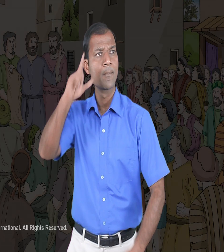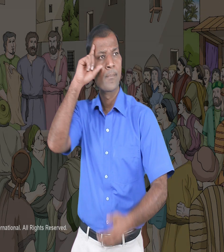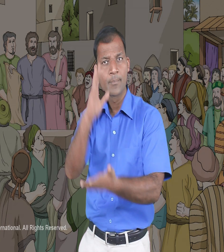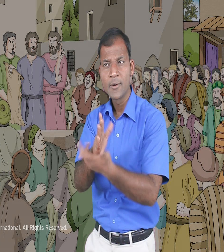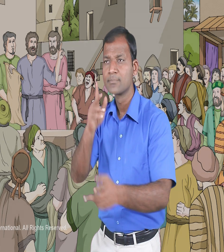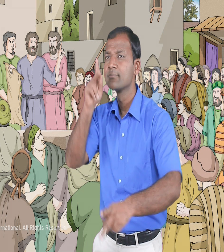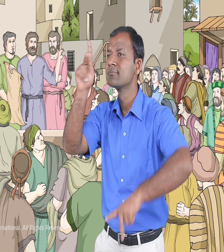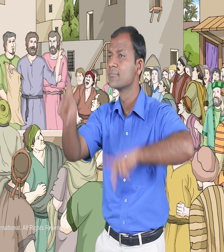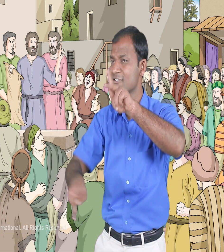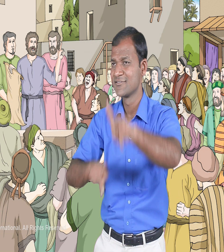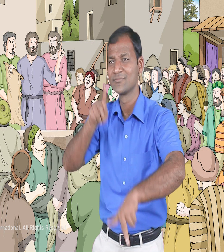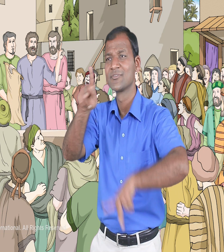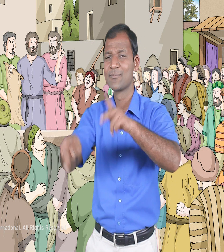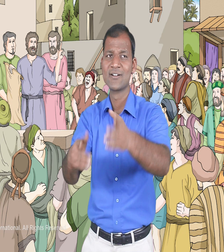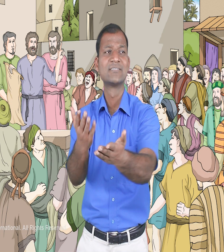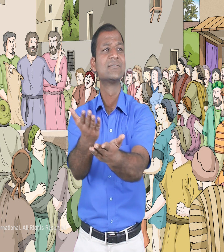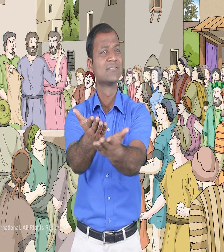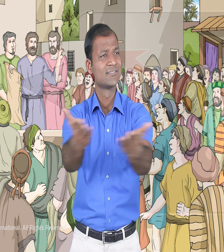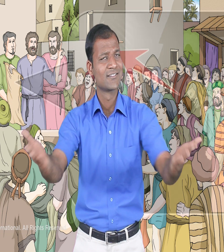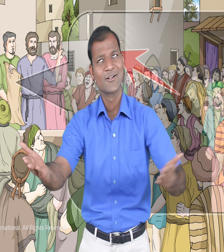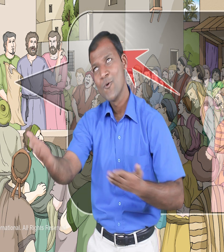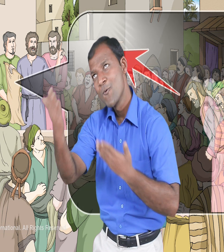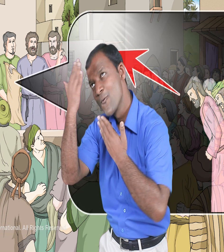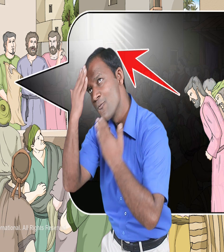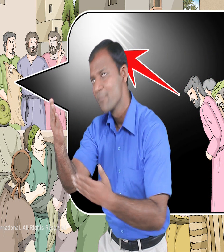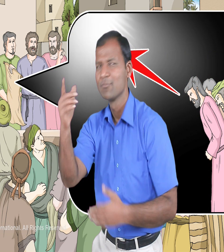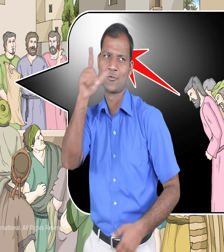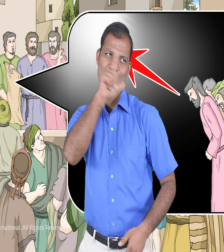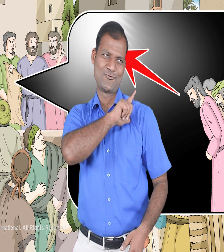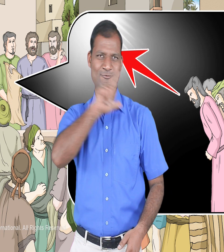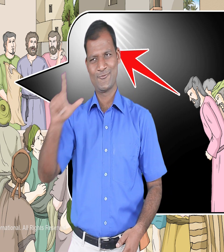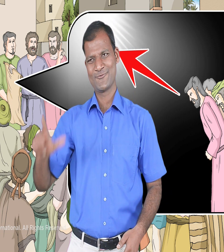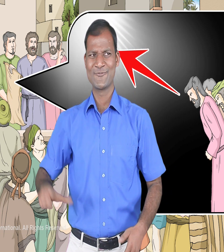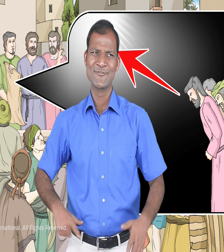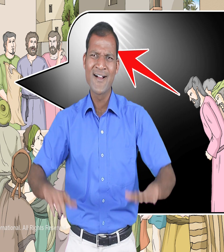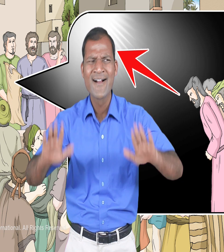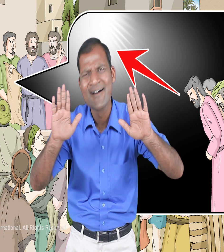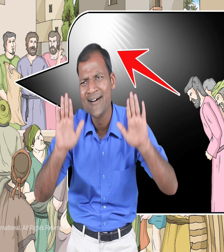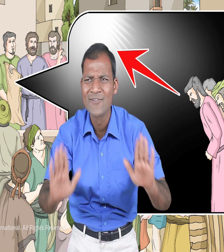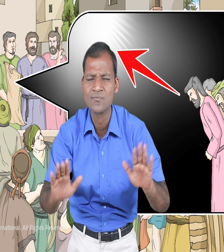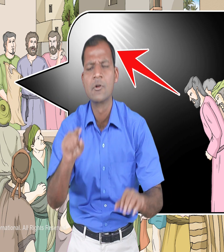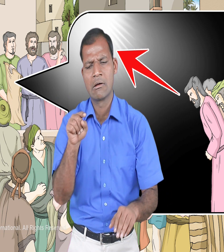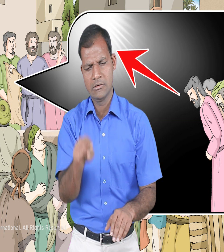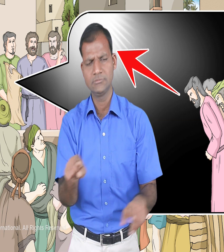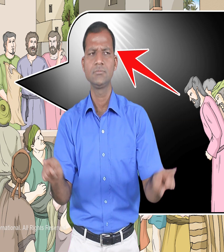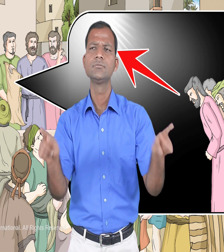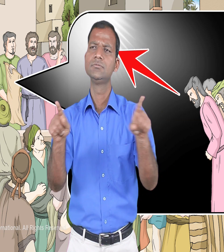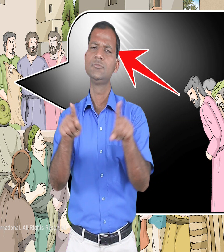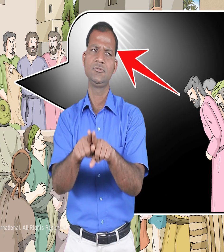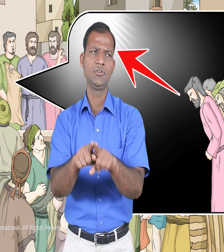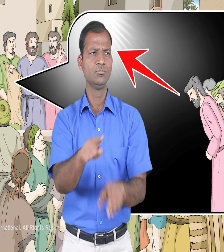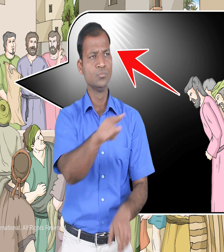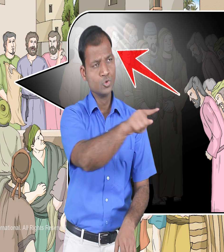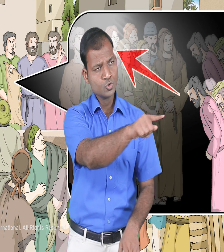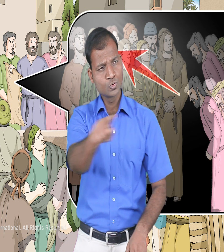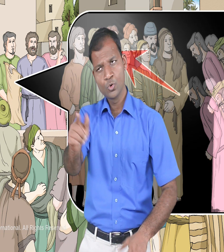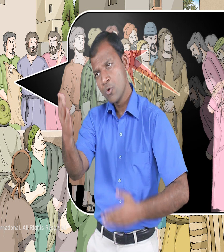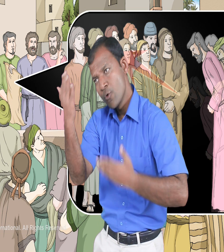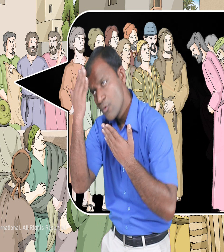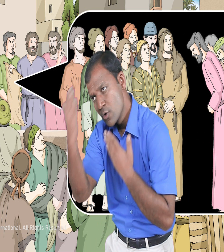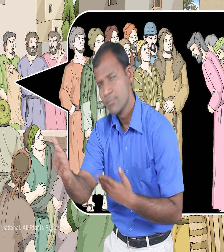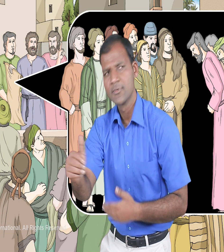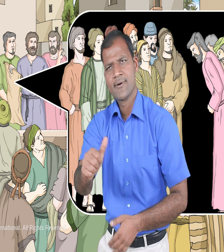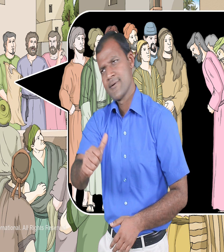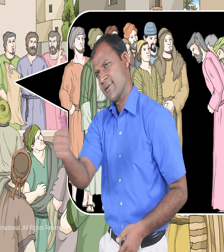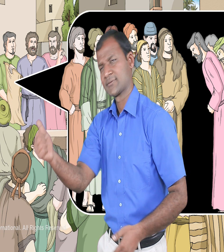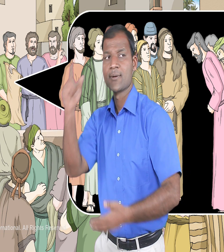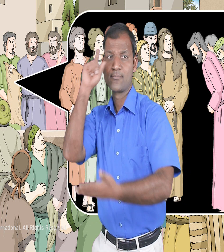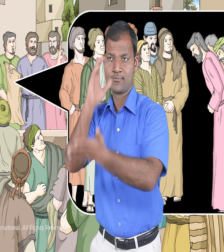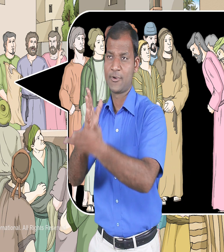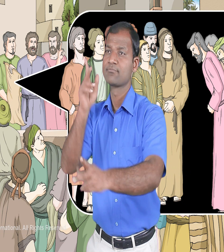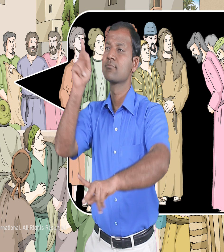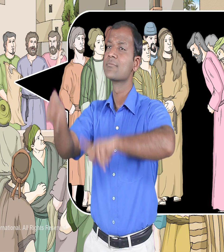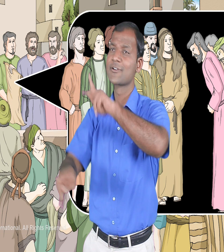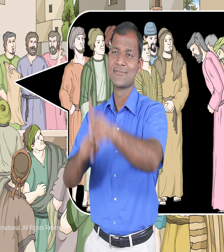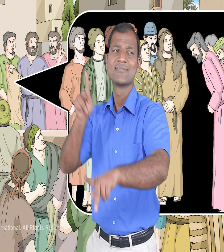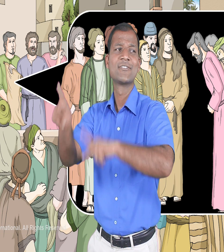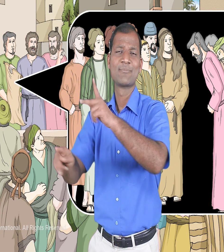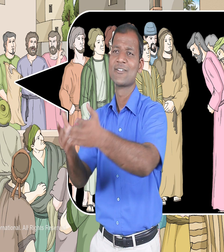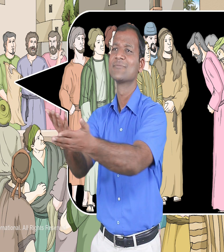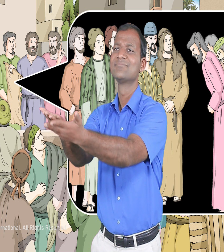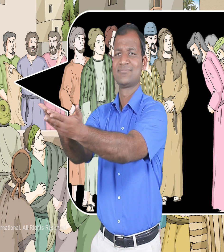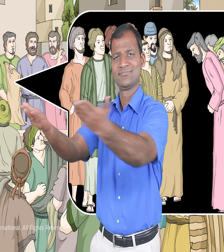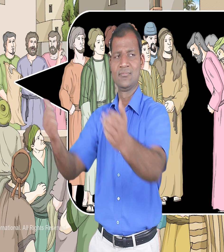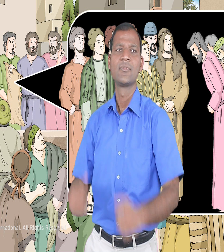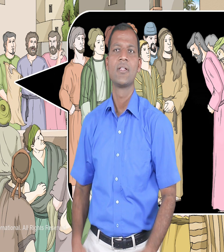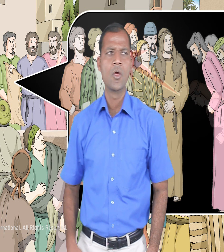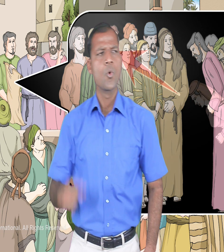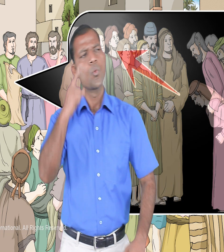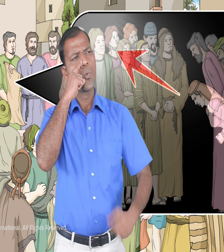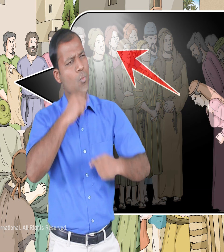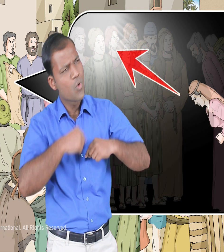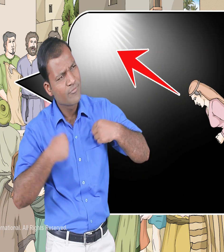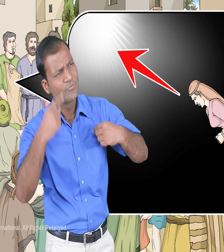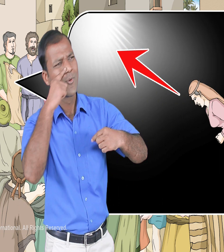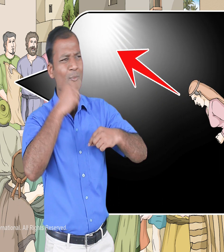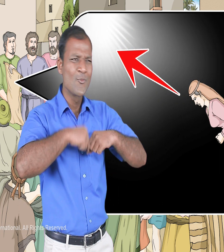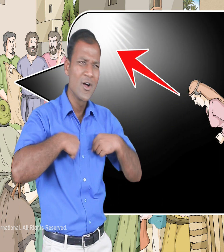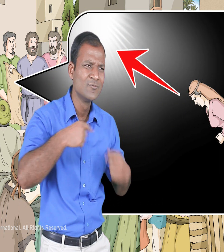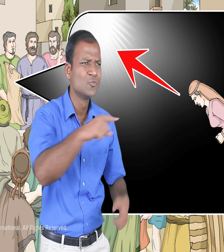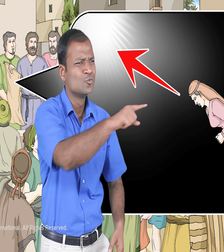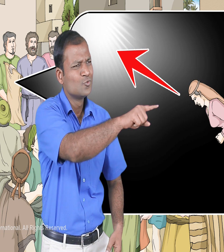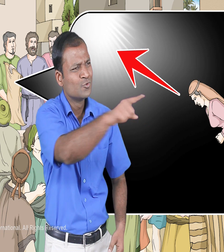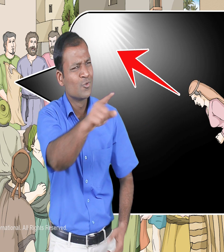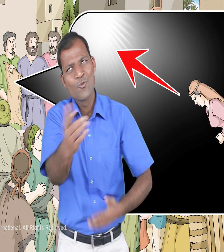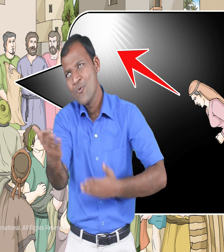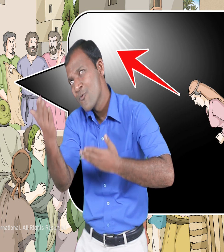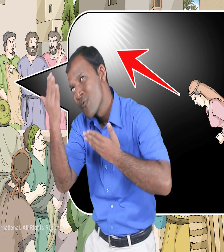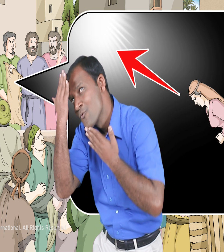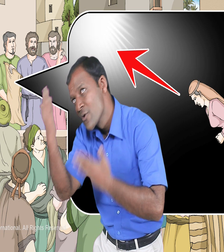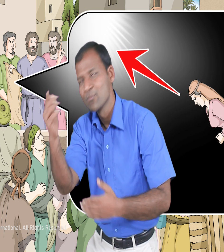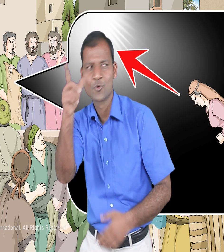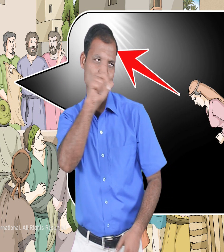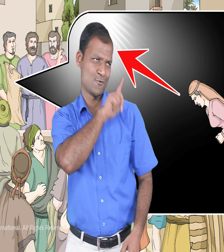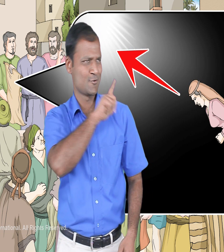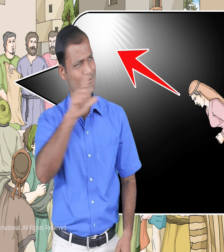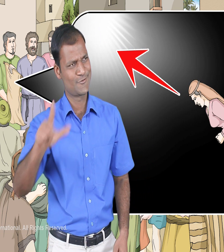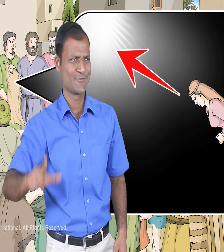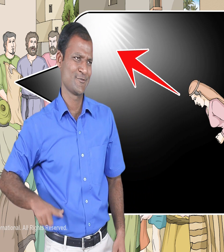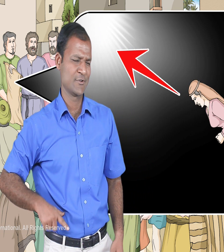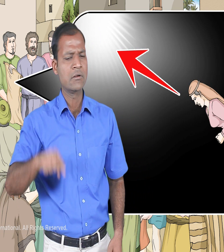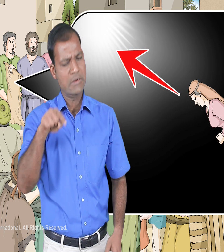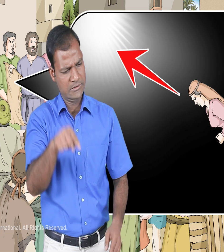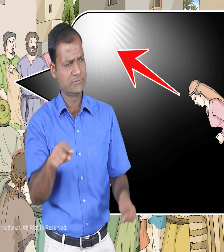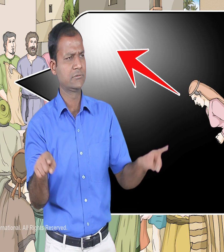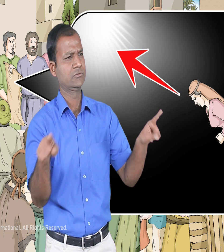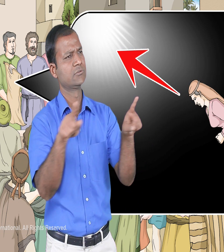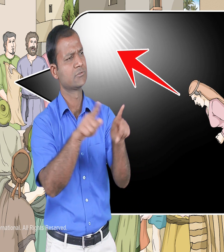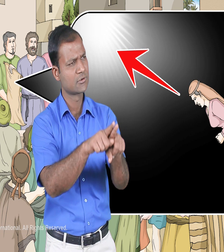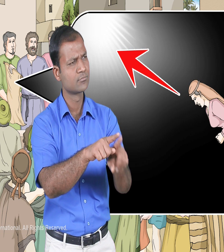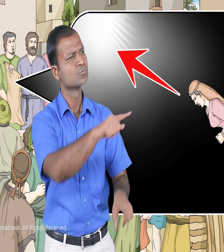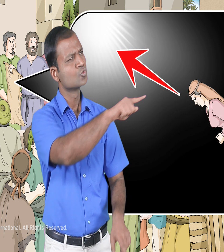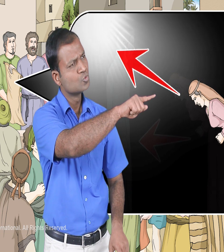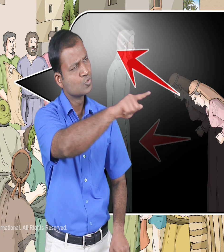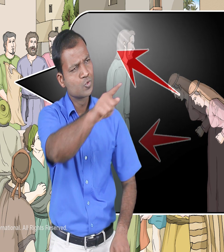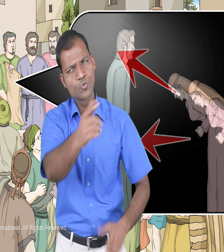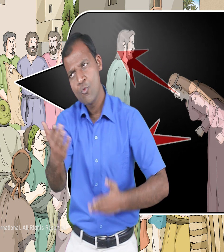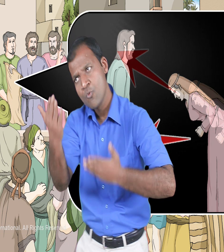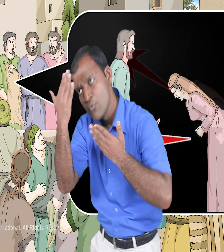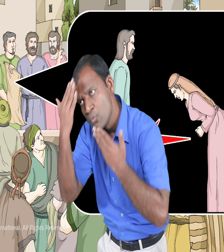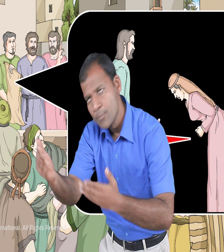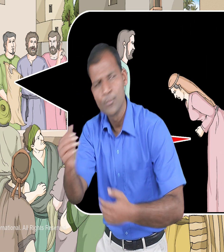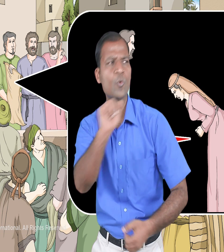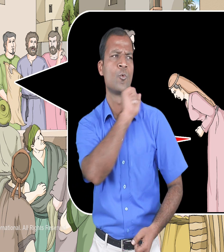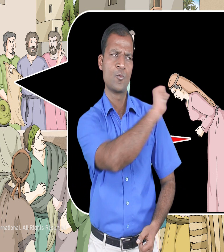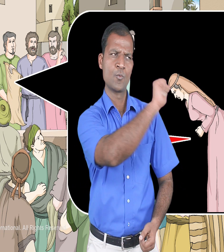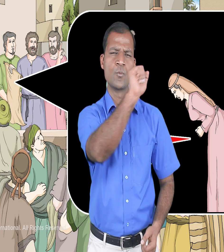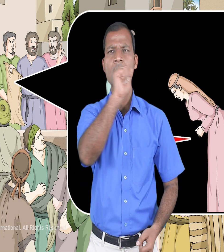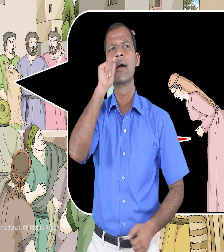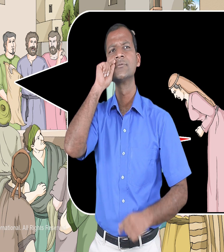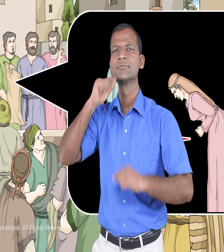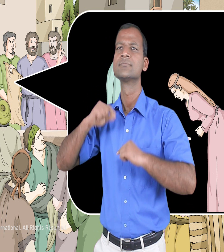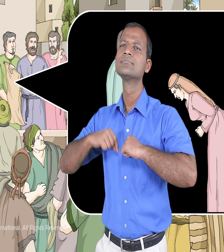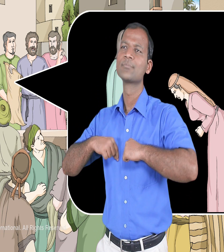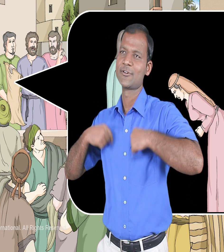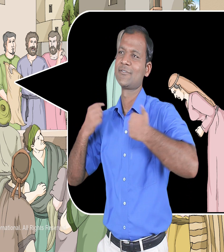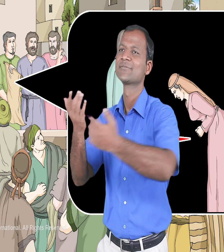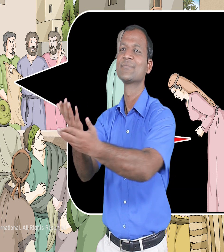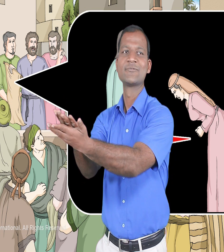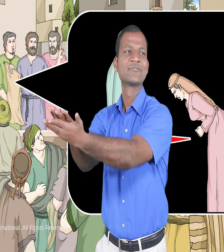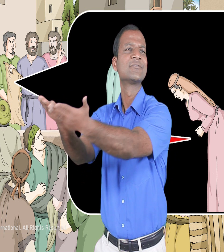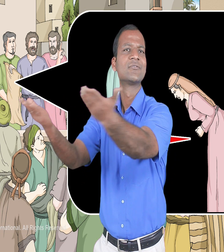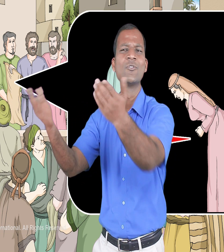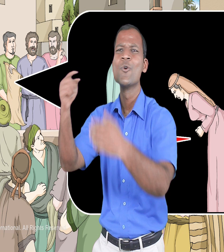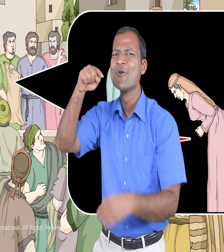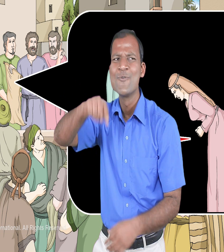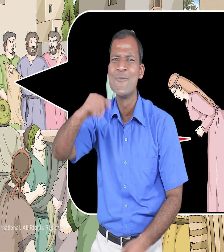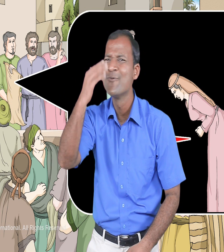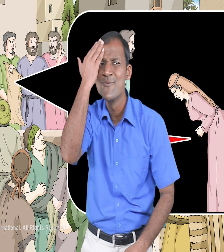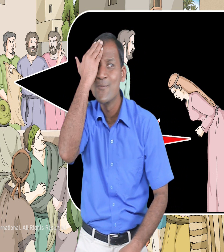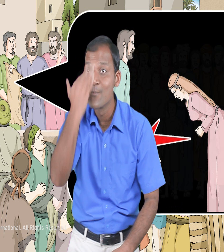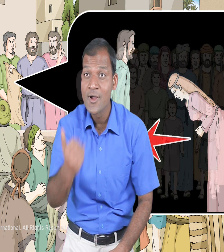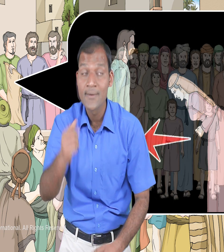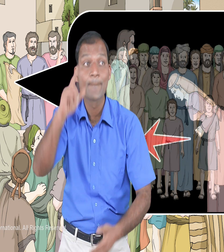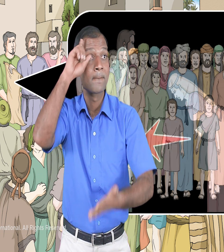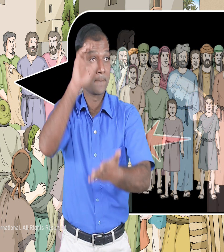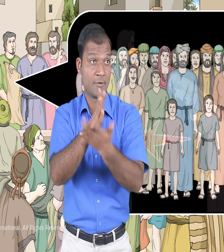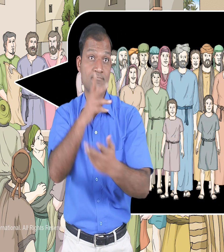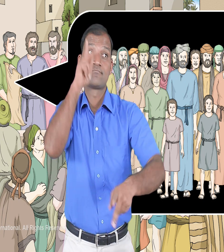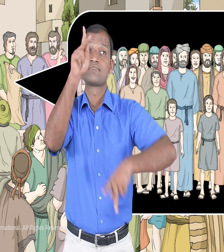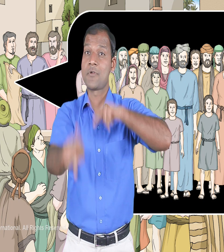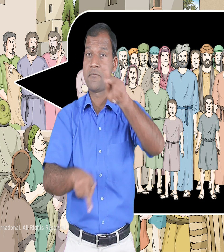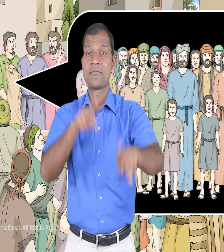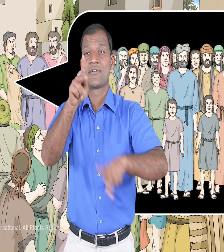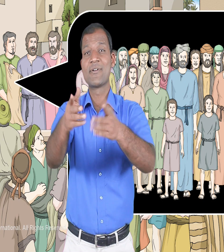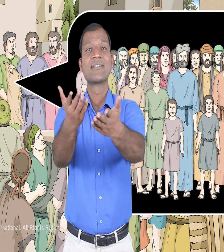Wives, submit to your husbands as to the Lord.